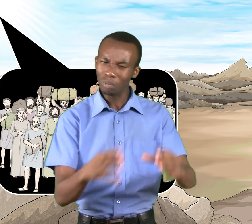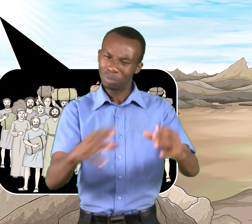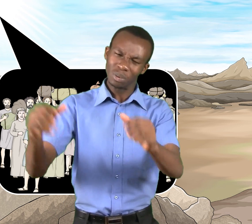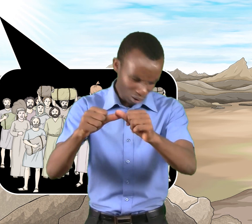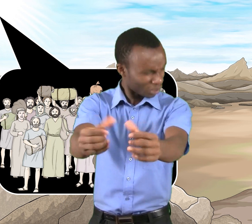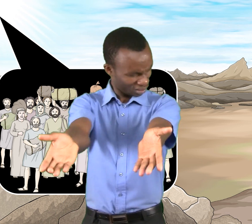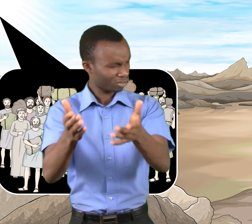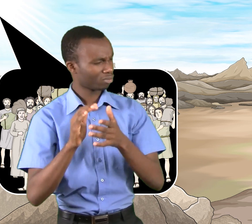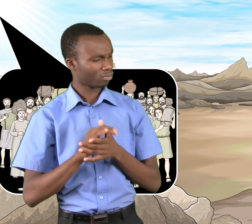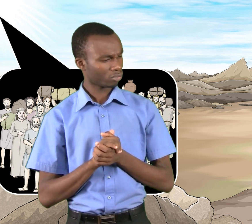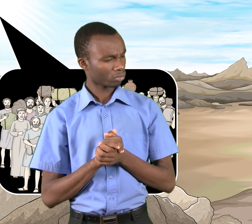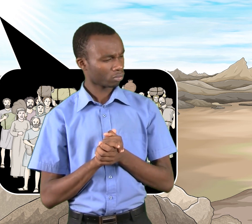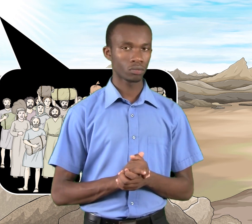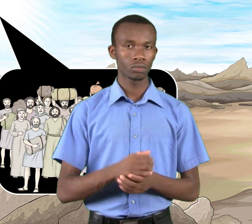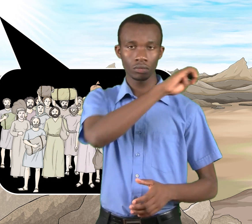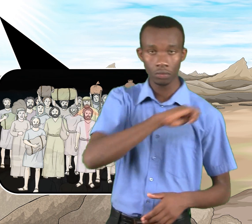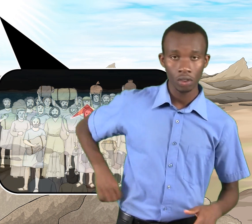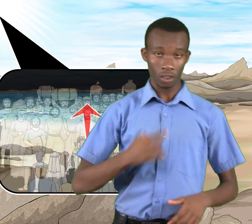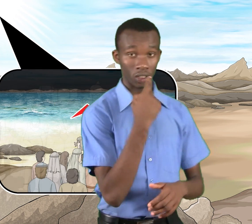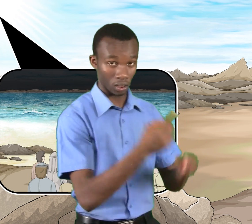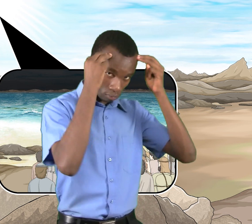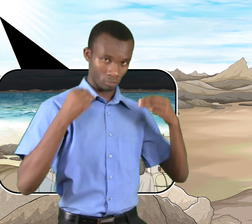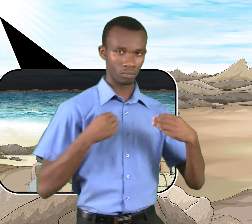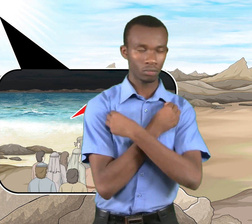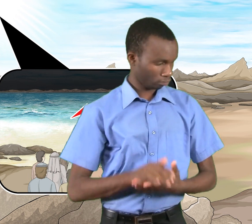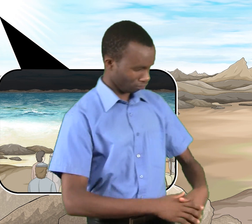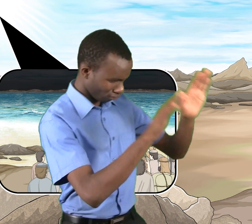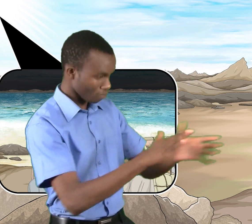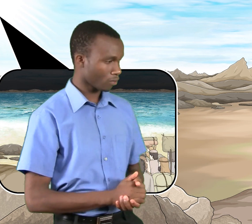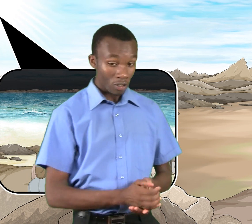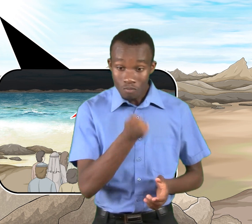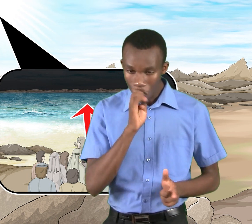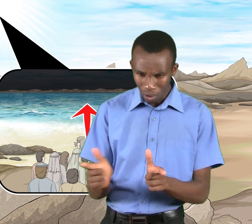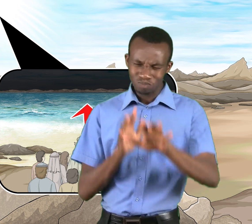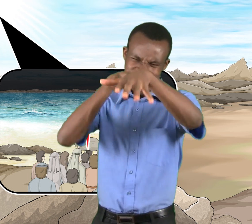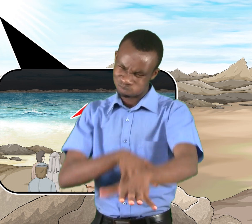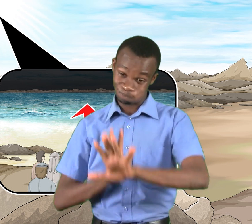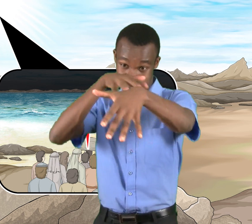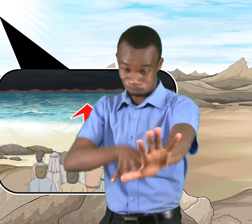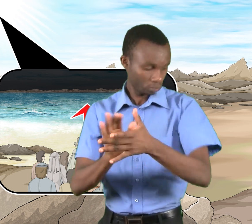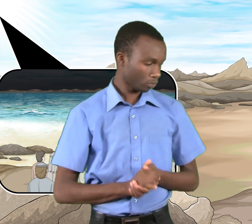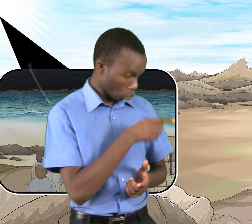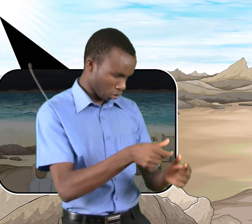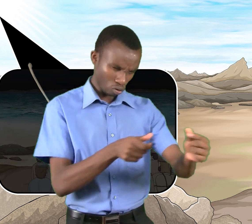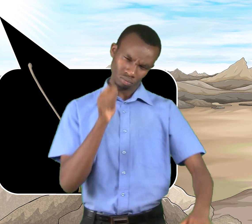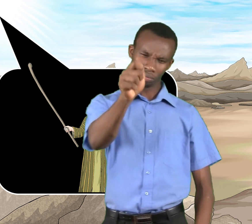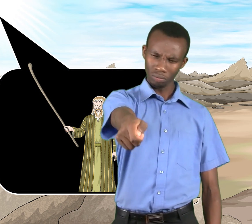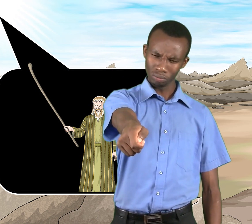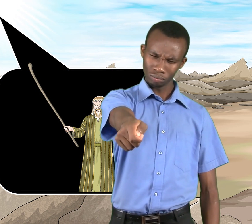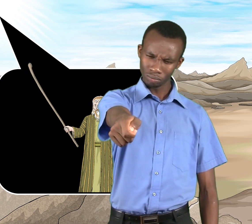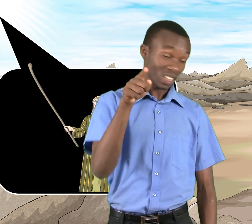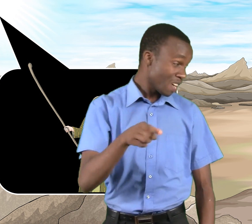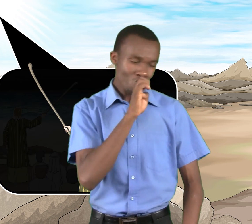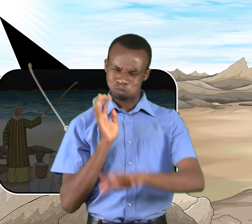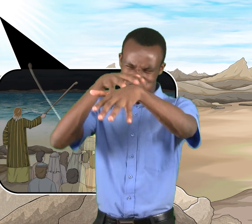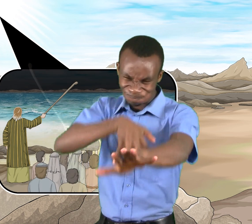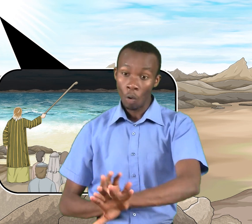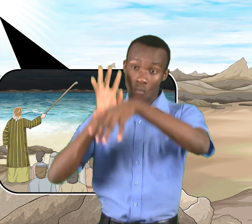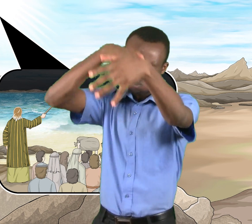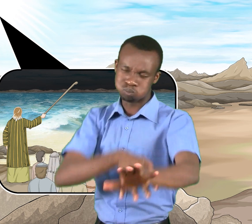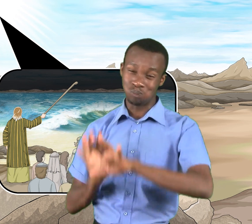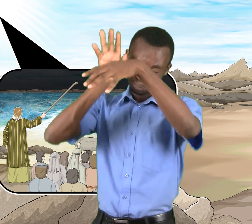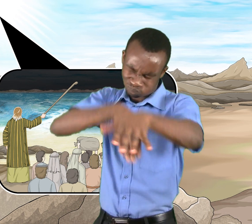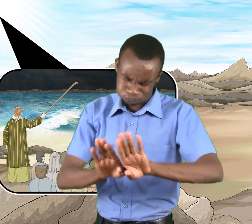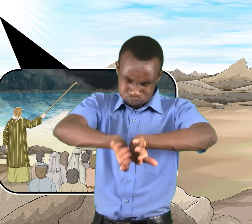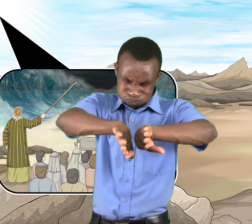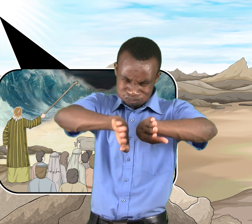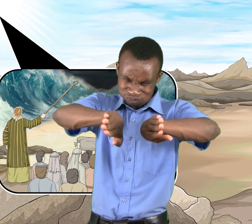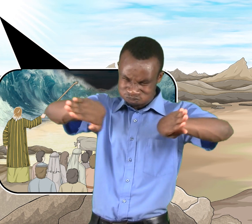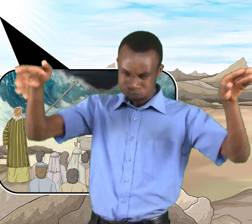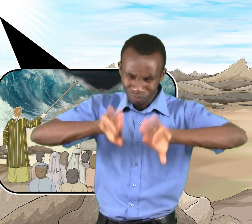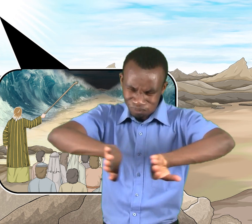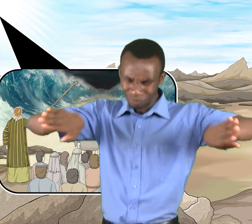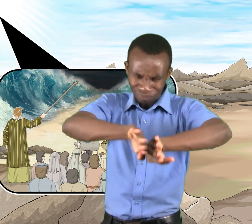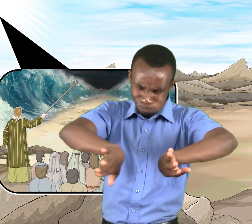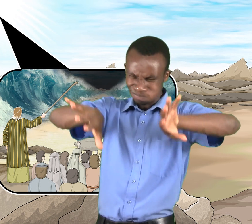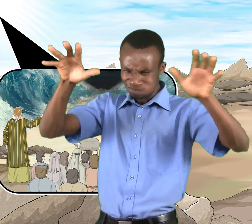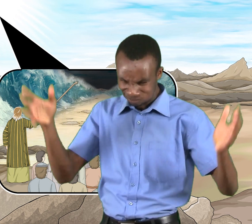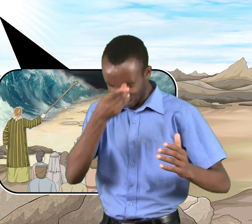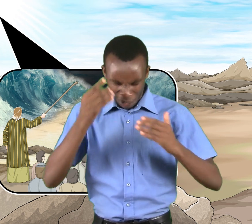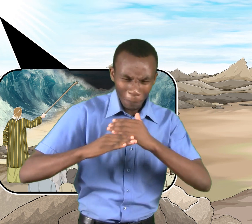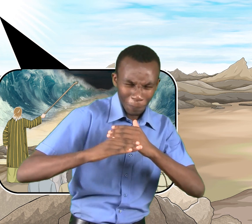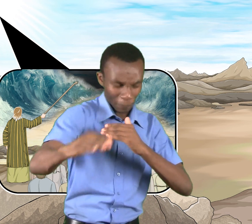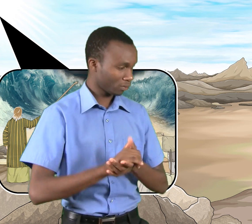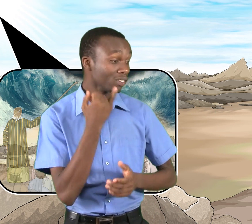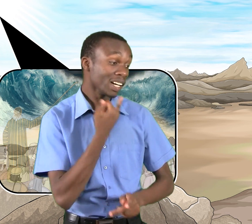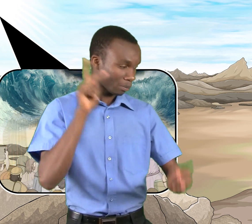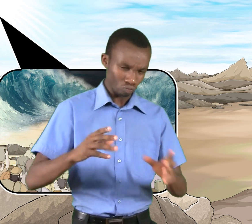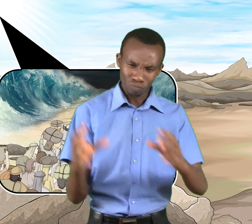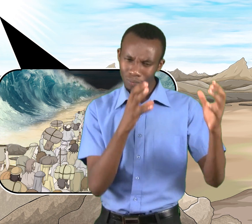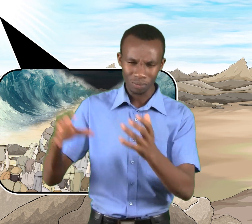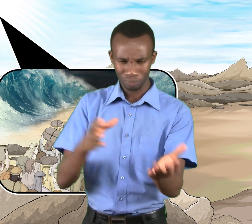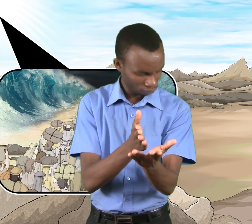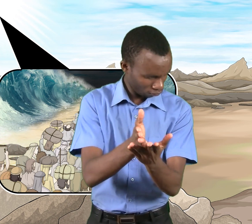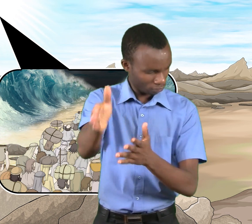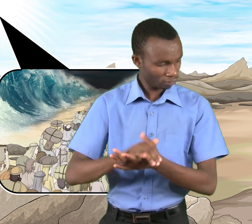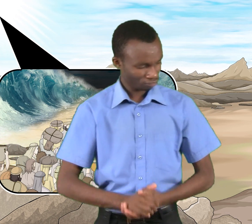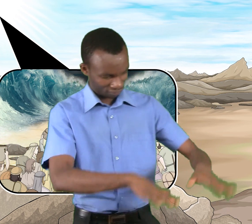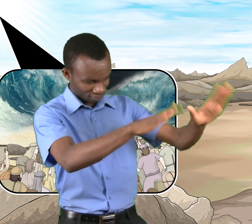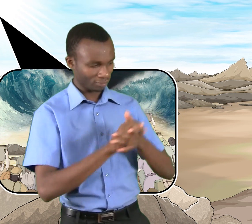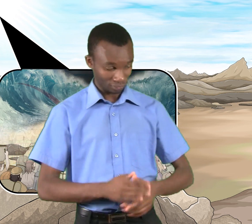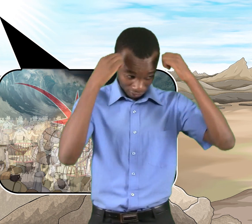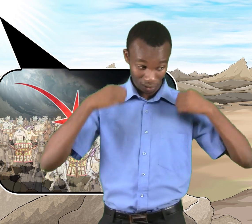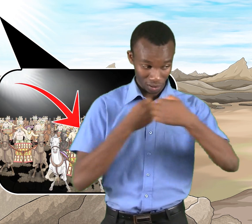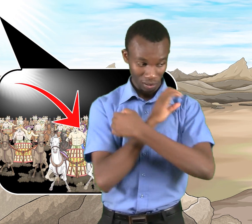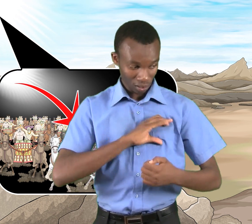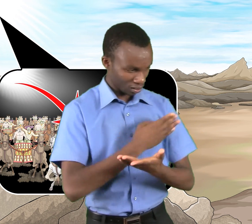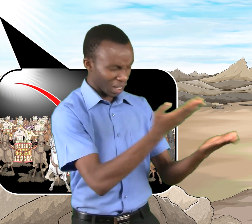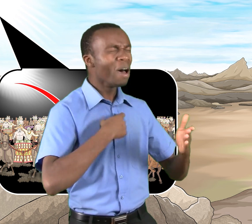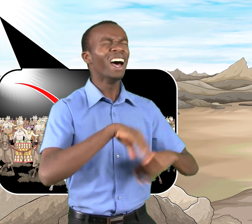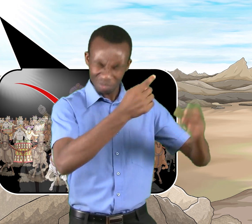And as for you, lift up your staff and stretch out your hand over the sea and divide it, so that the Israelites can go through the sea on dry ground.